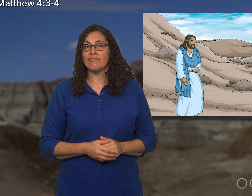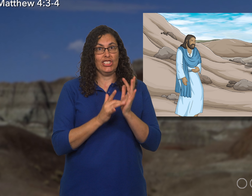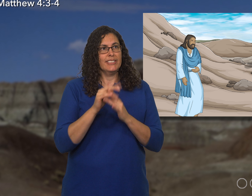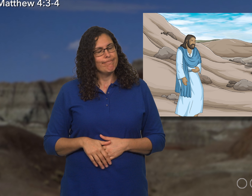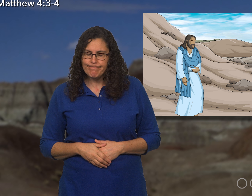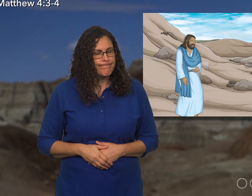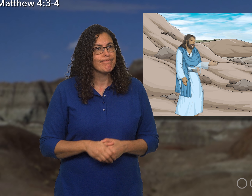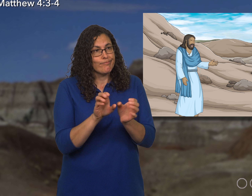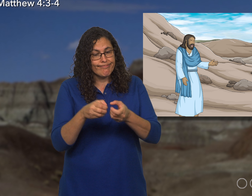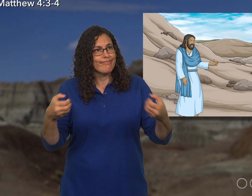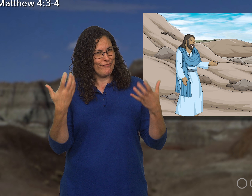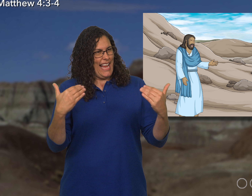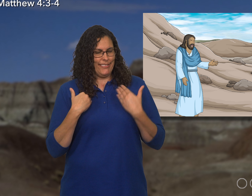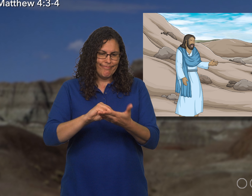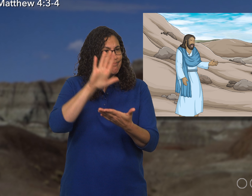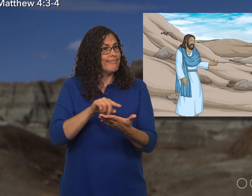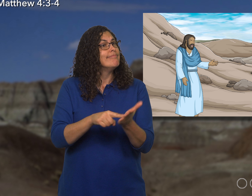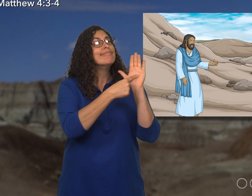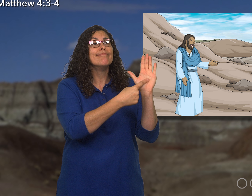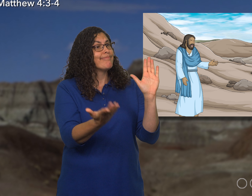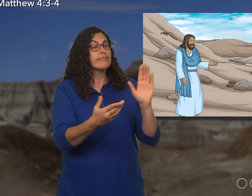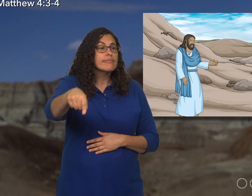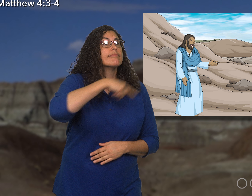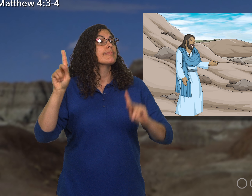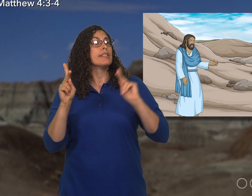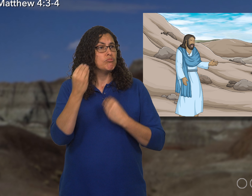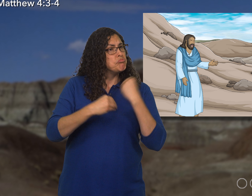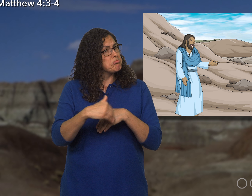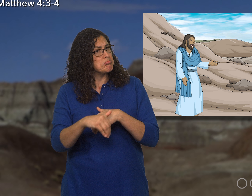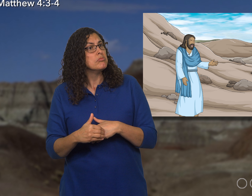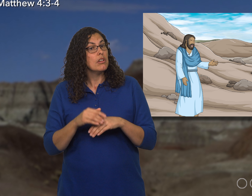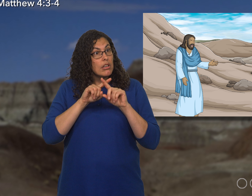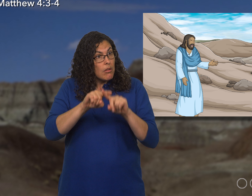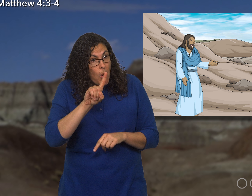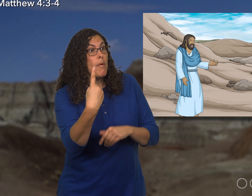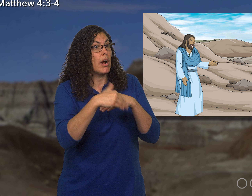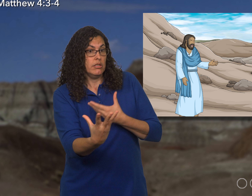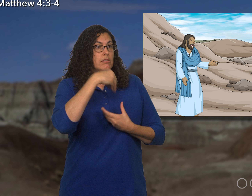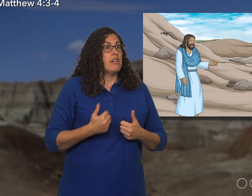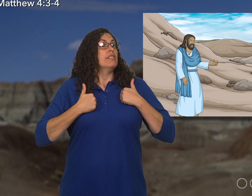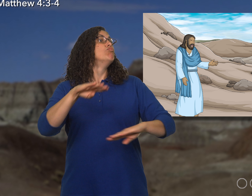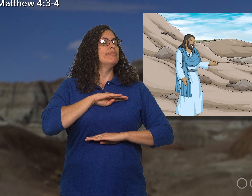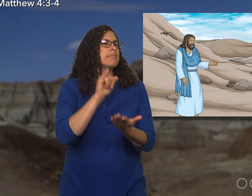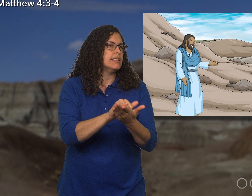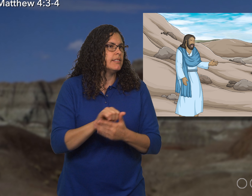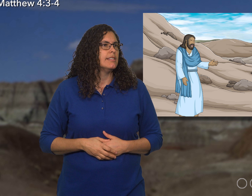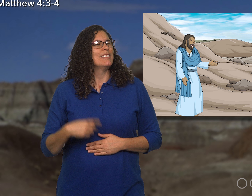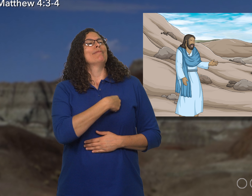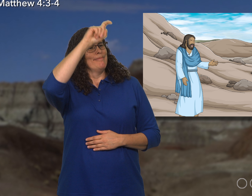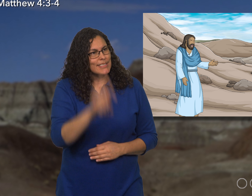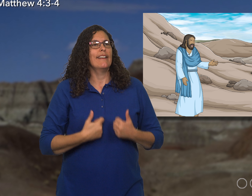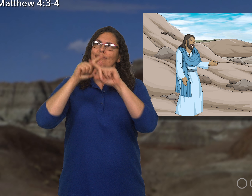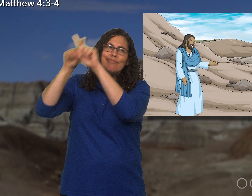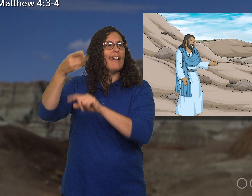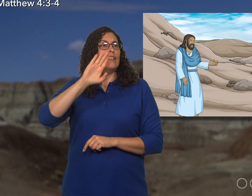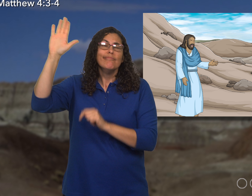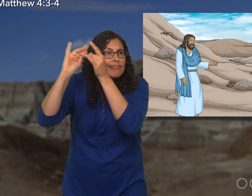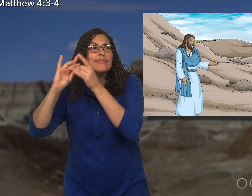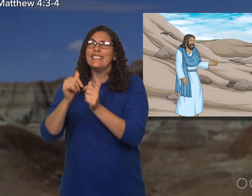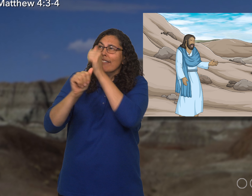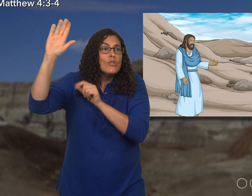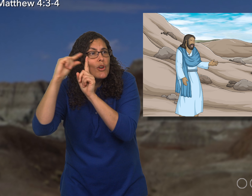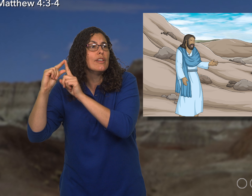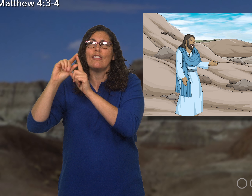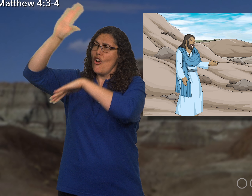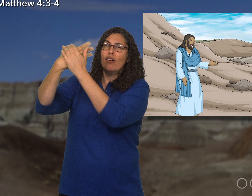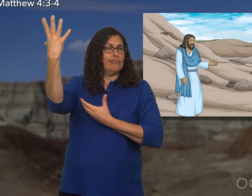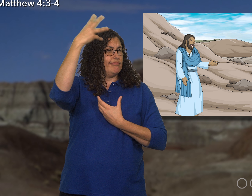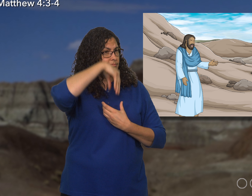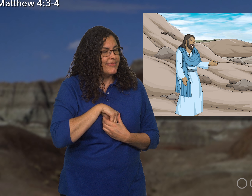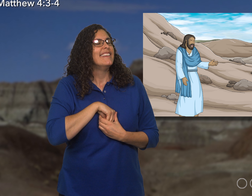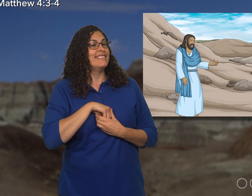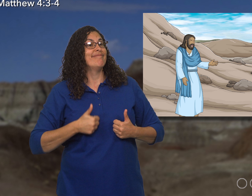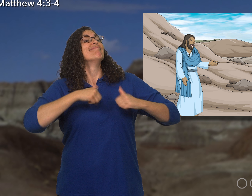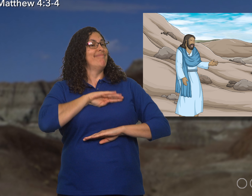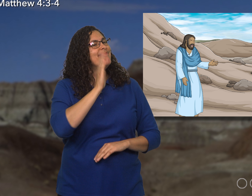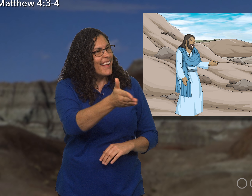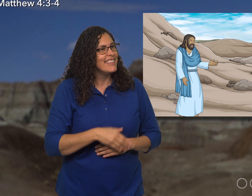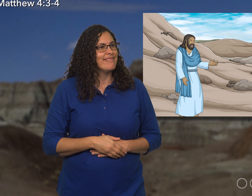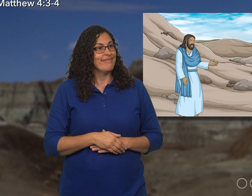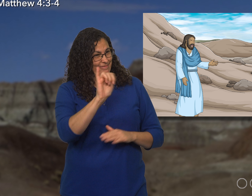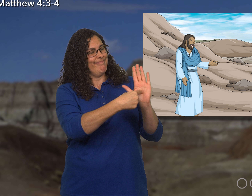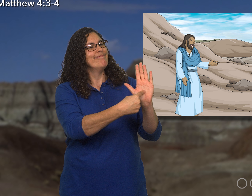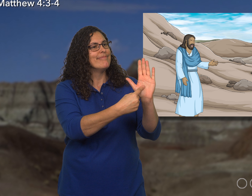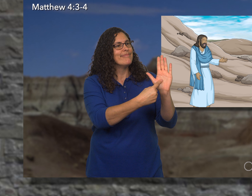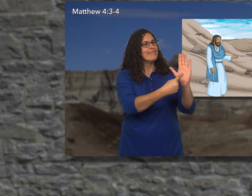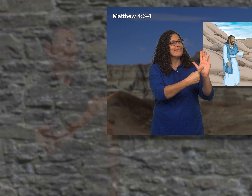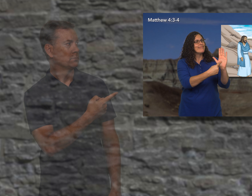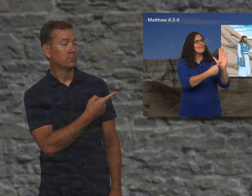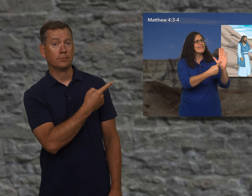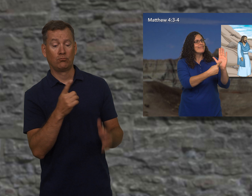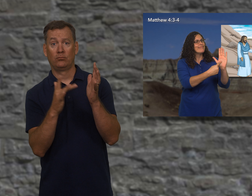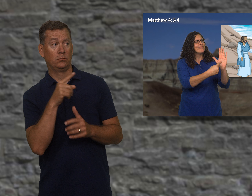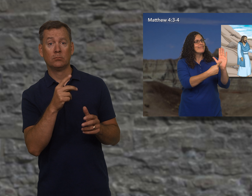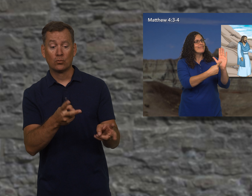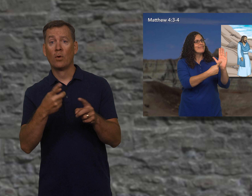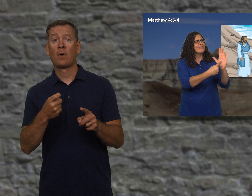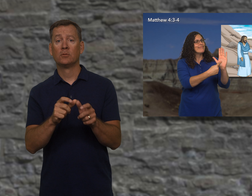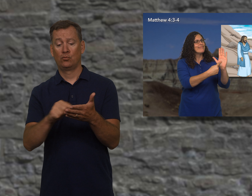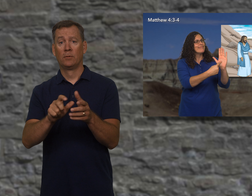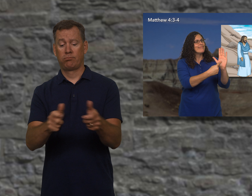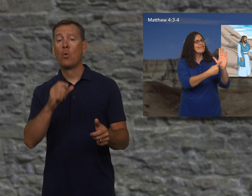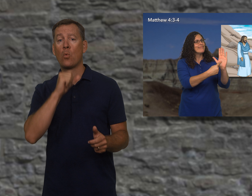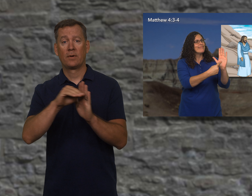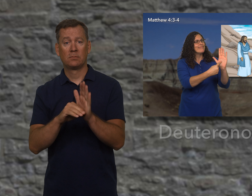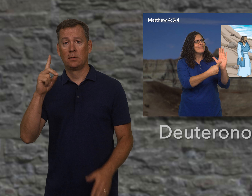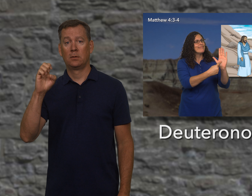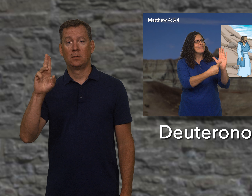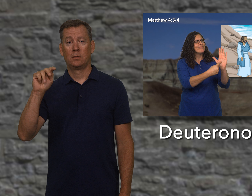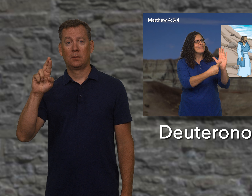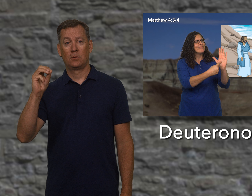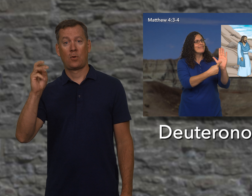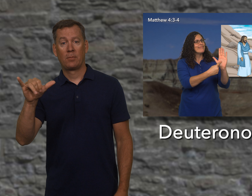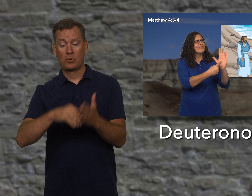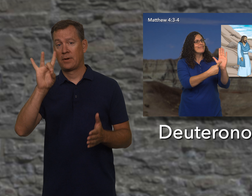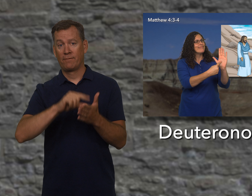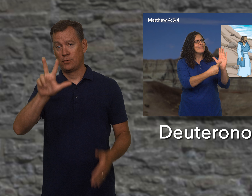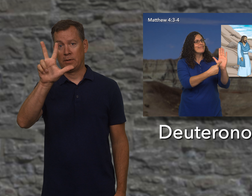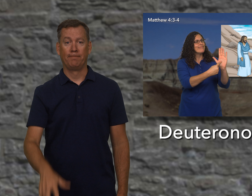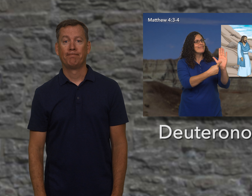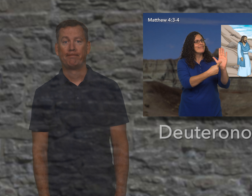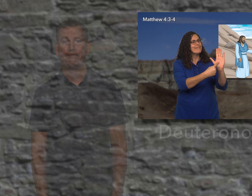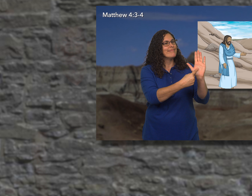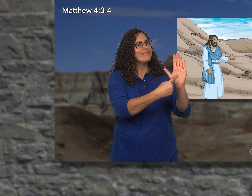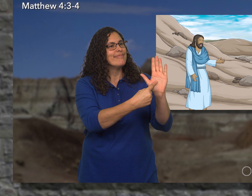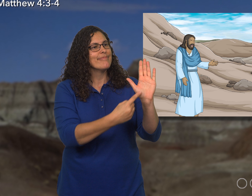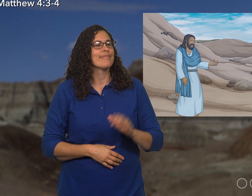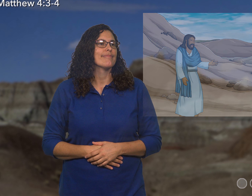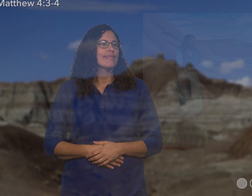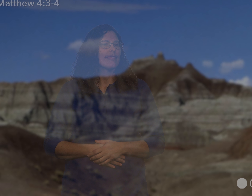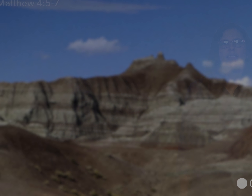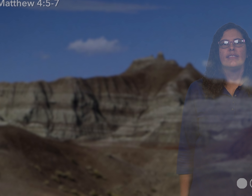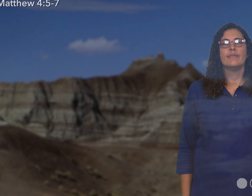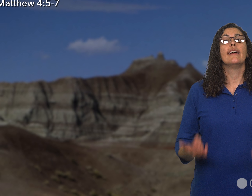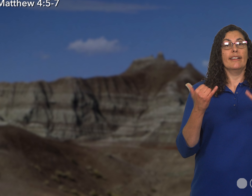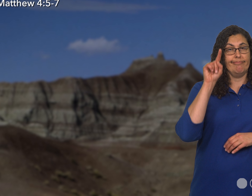But Jesus answered, “It is written: ‘Man shall not live on bread alone, but on every word that comes from the mouth of God.’”